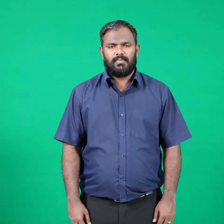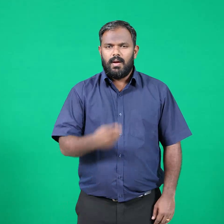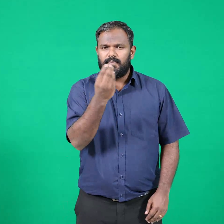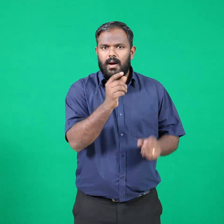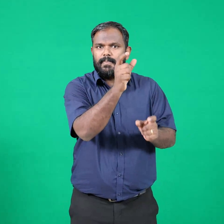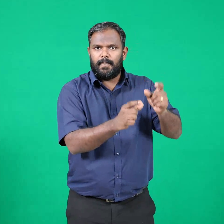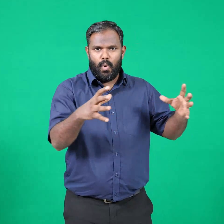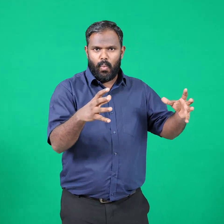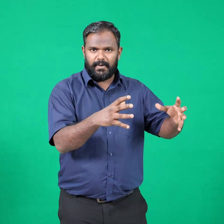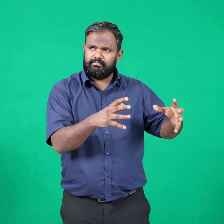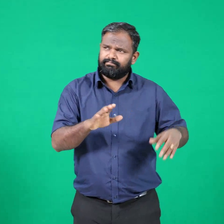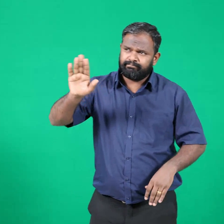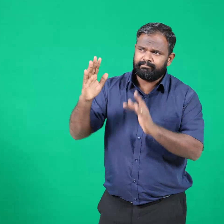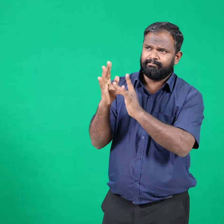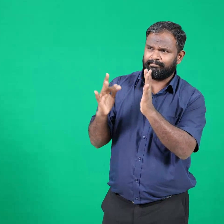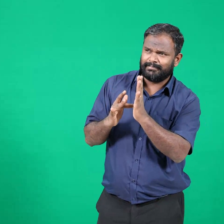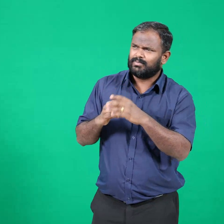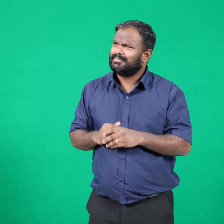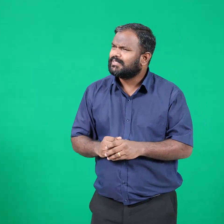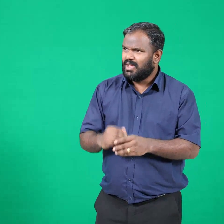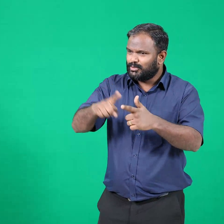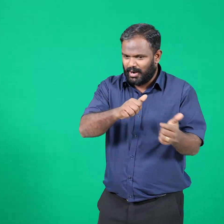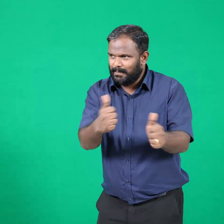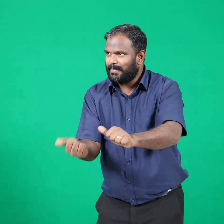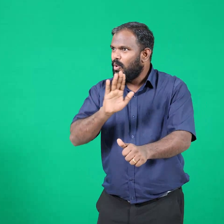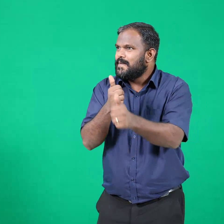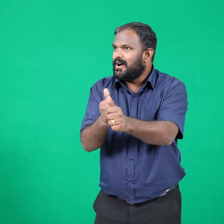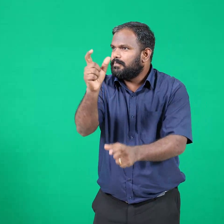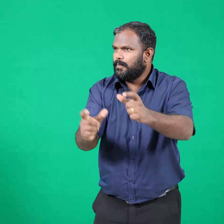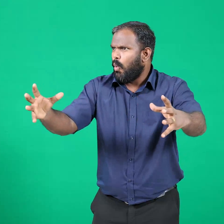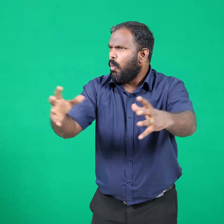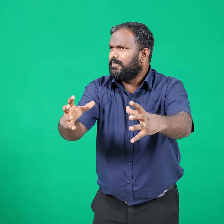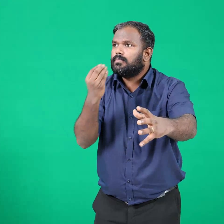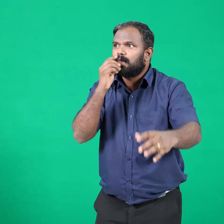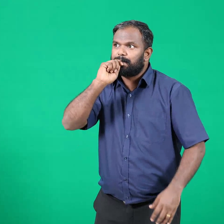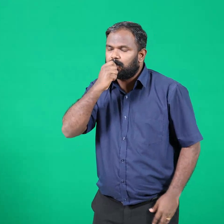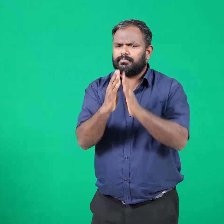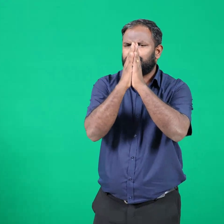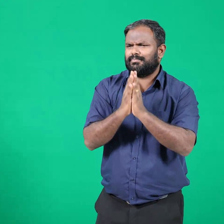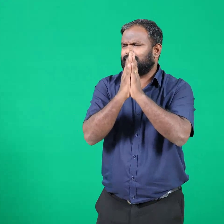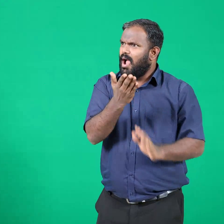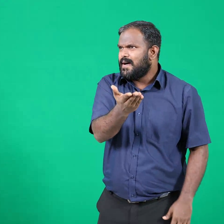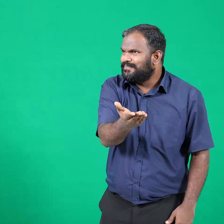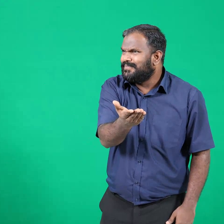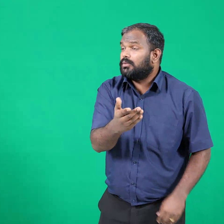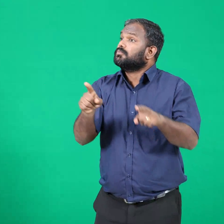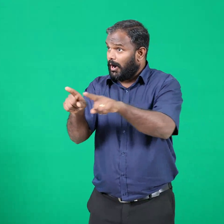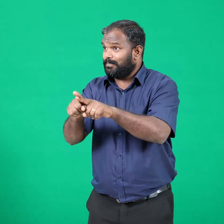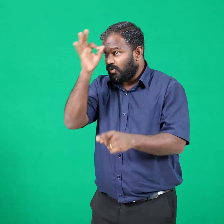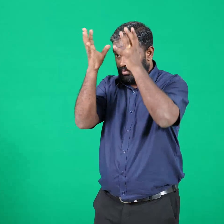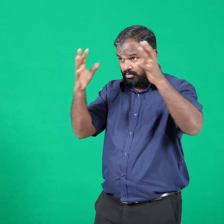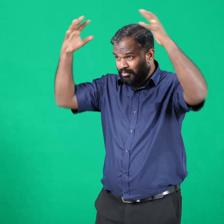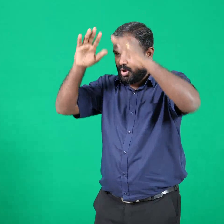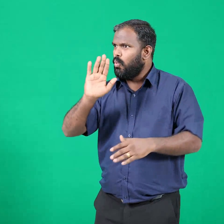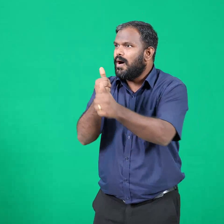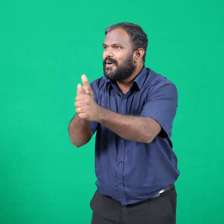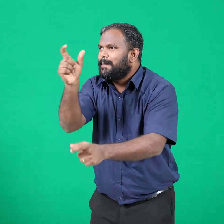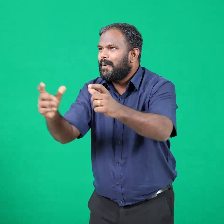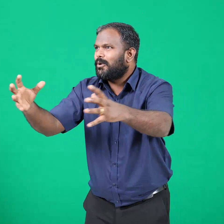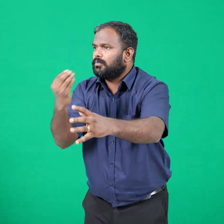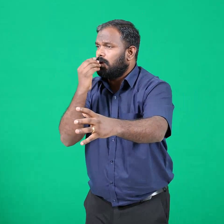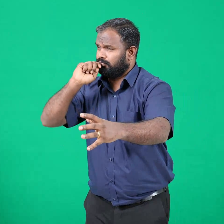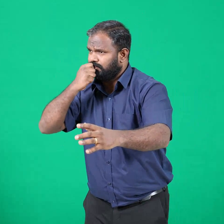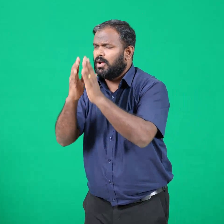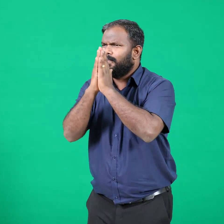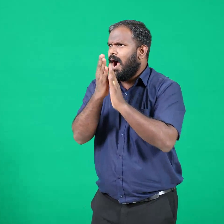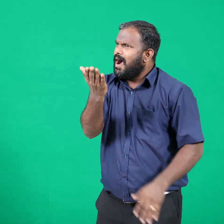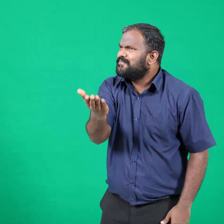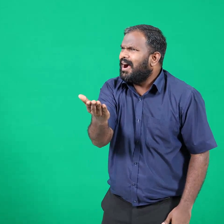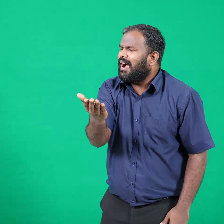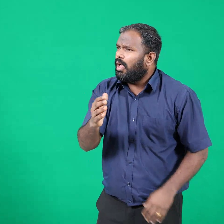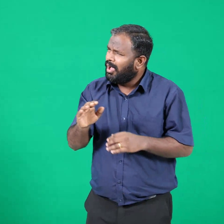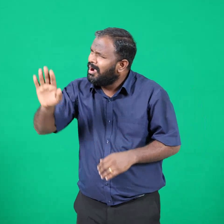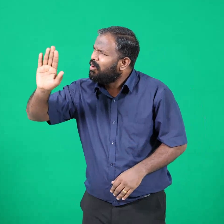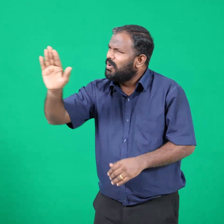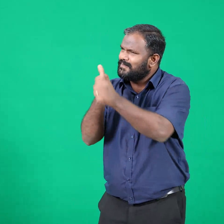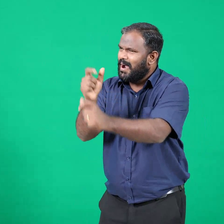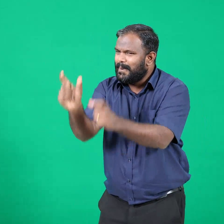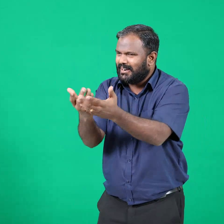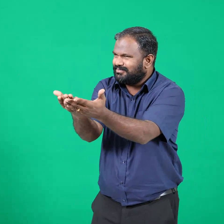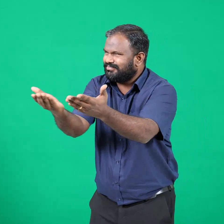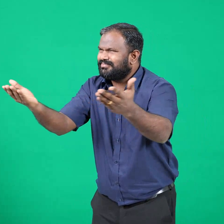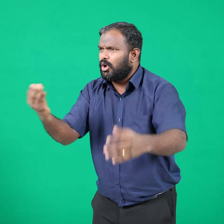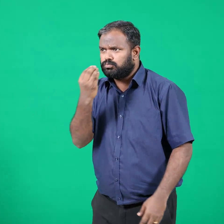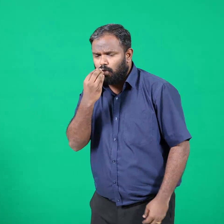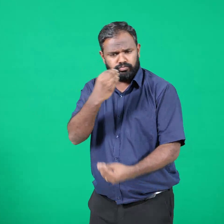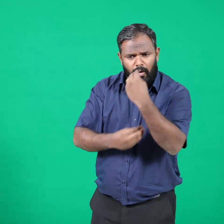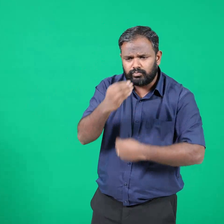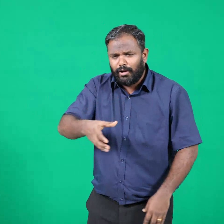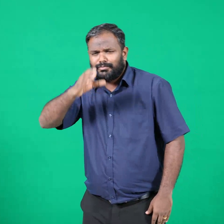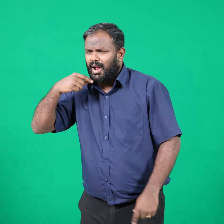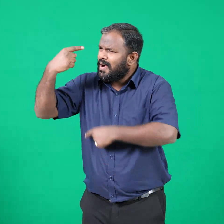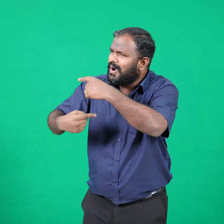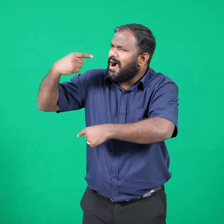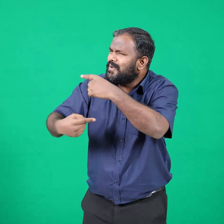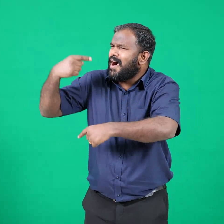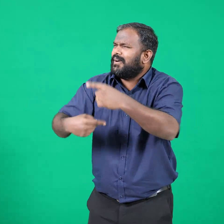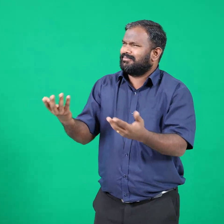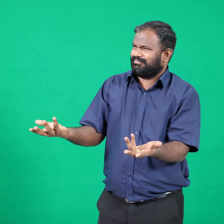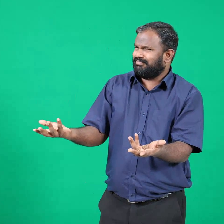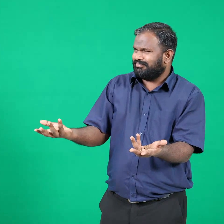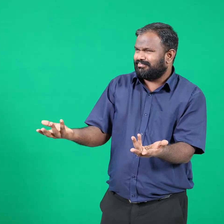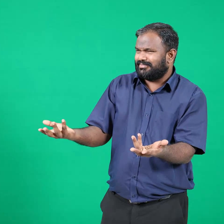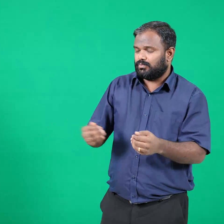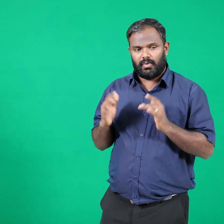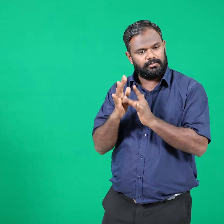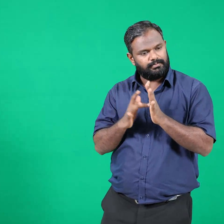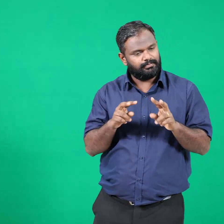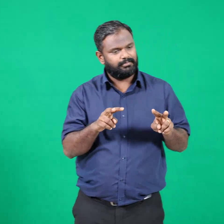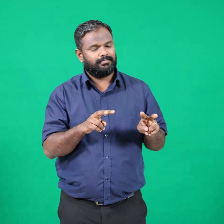Then they said to Him, "John's disciples and those of the Pharisees frequently fast and pray, but Yours keep on eating and drinking."